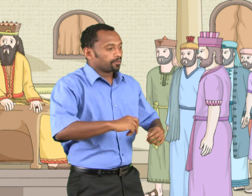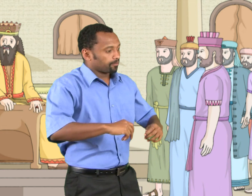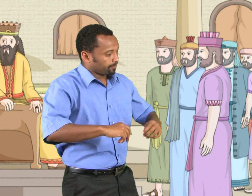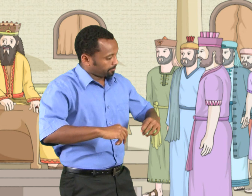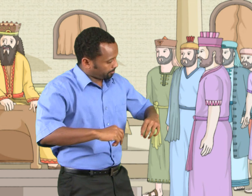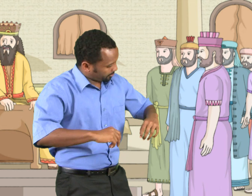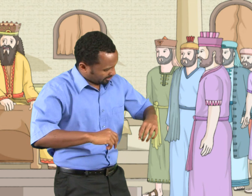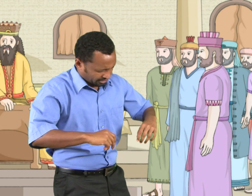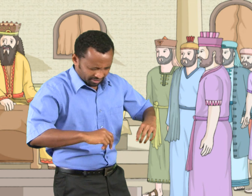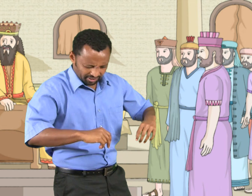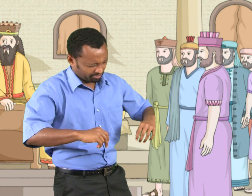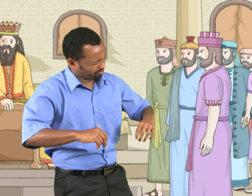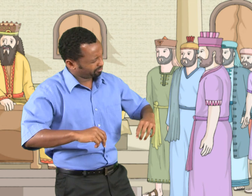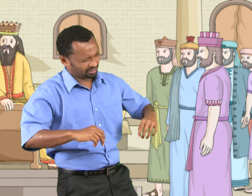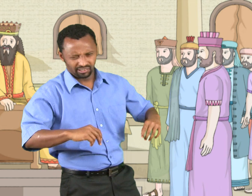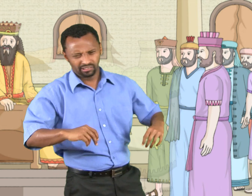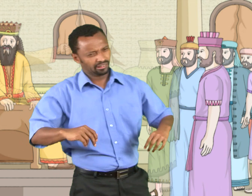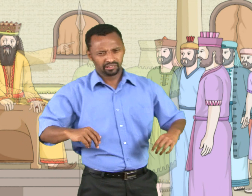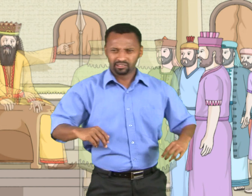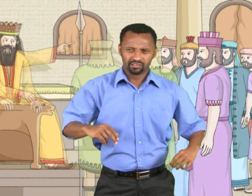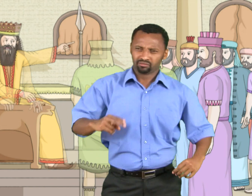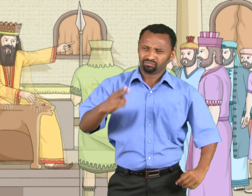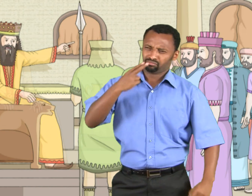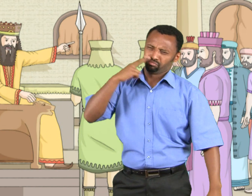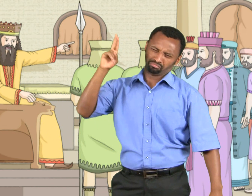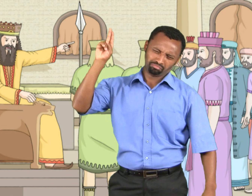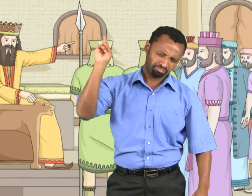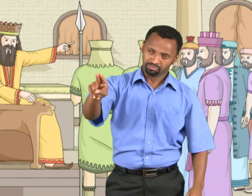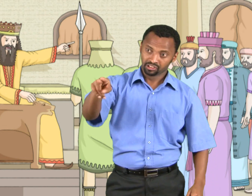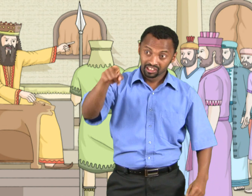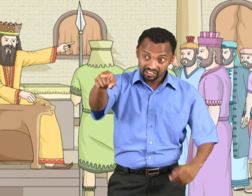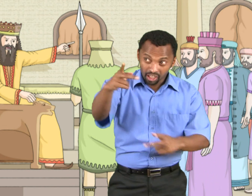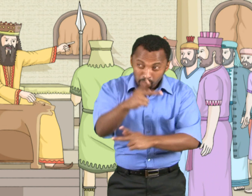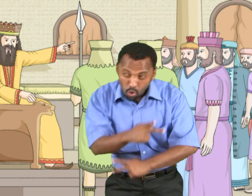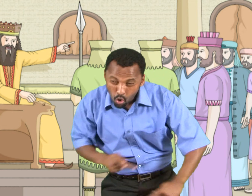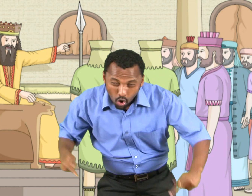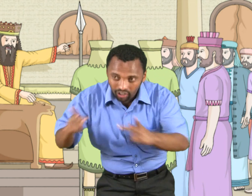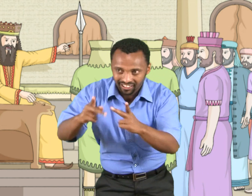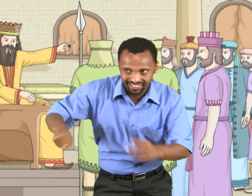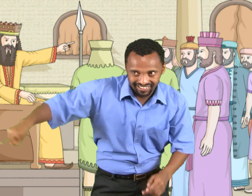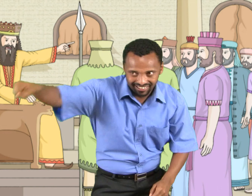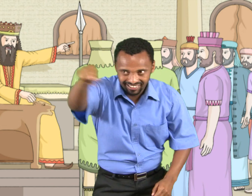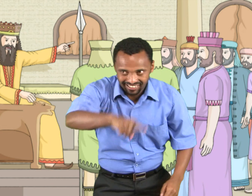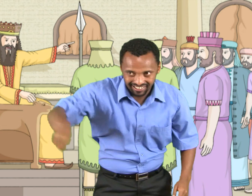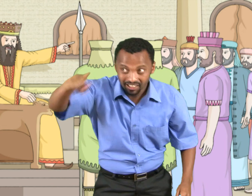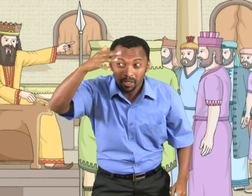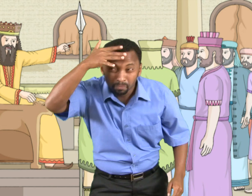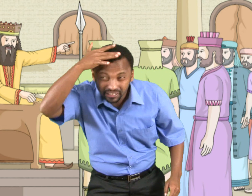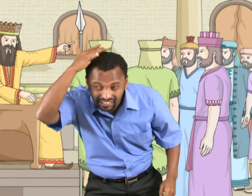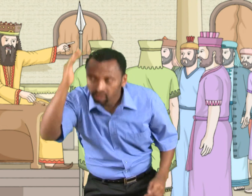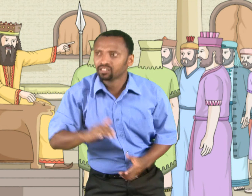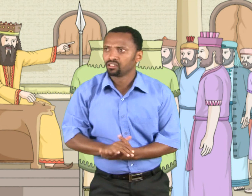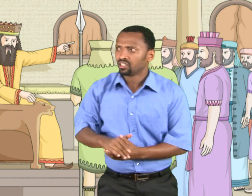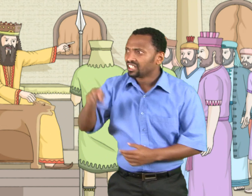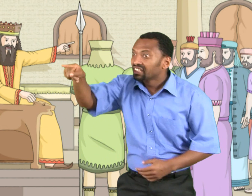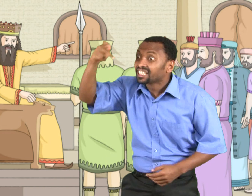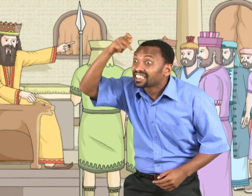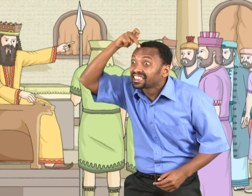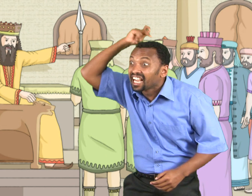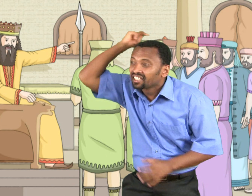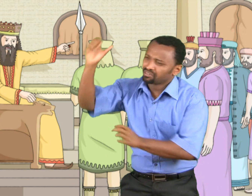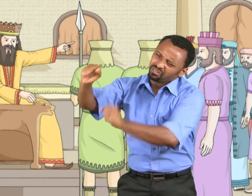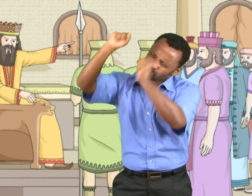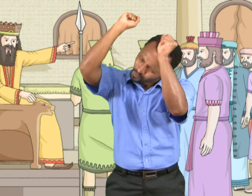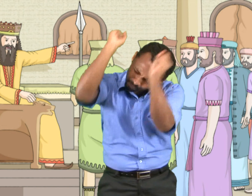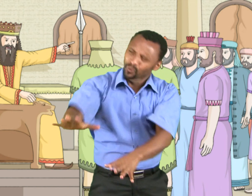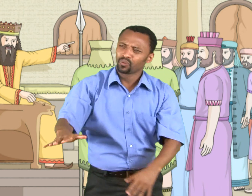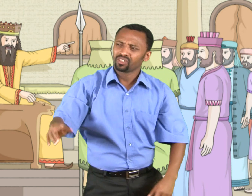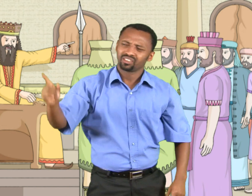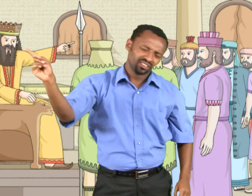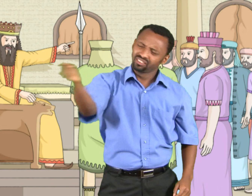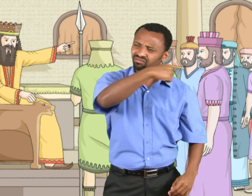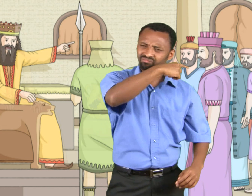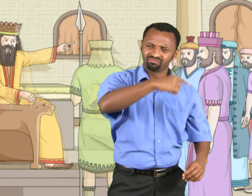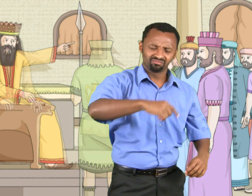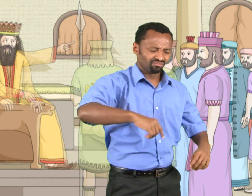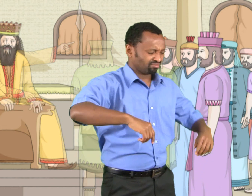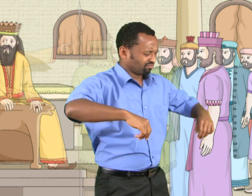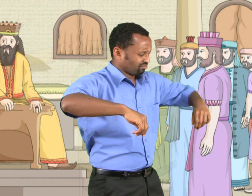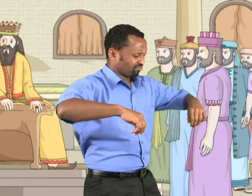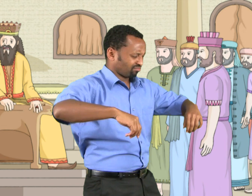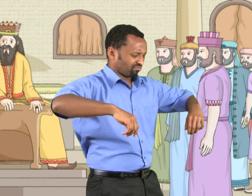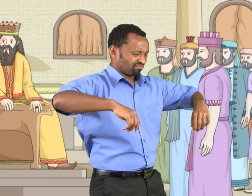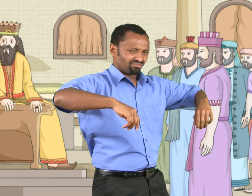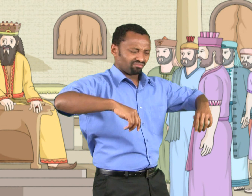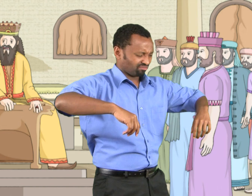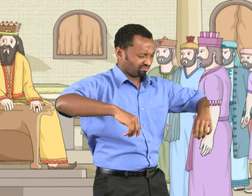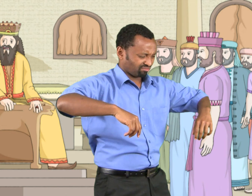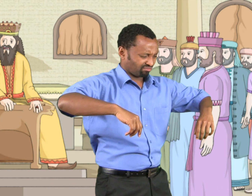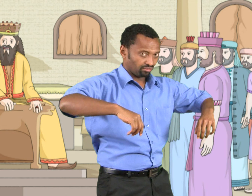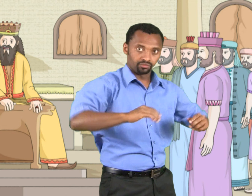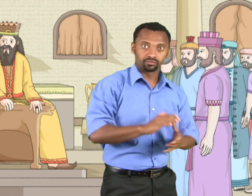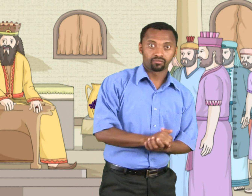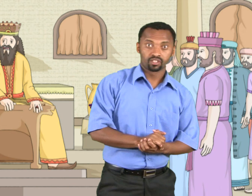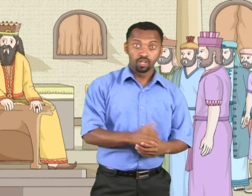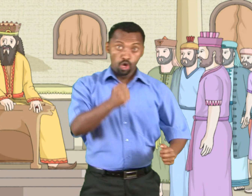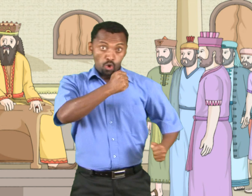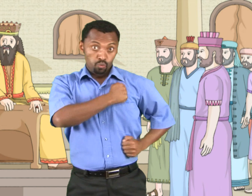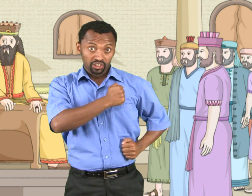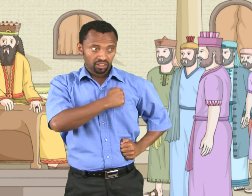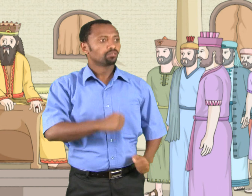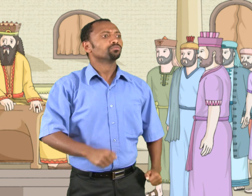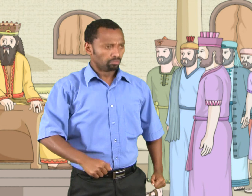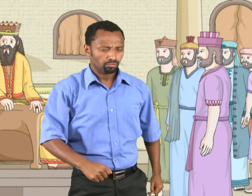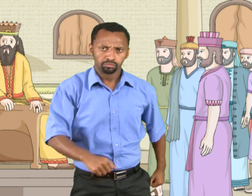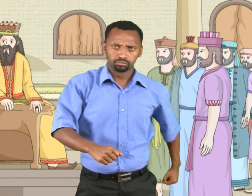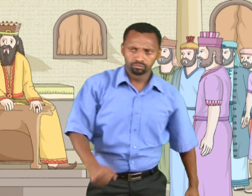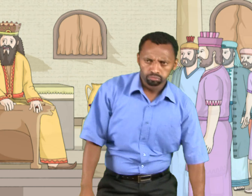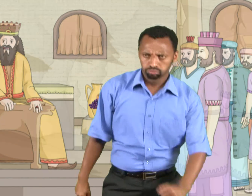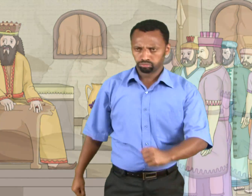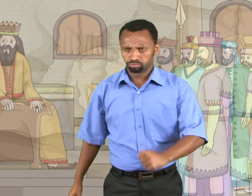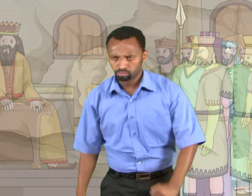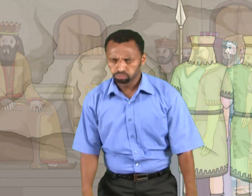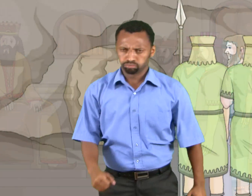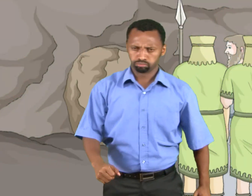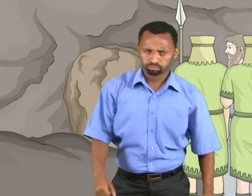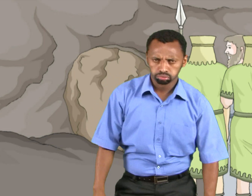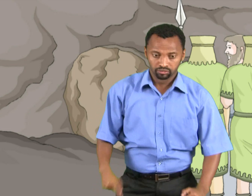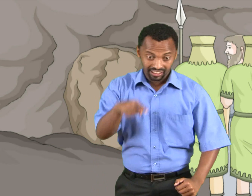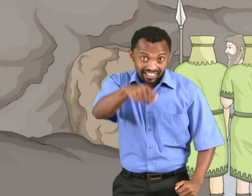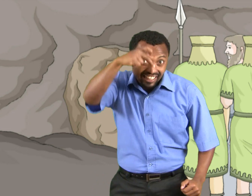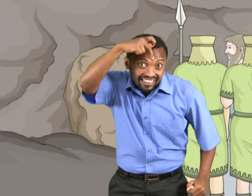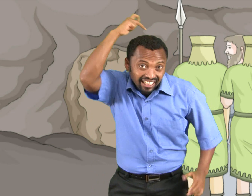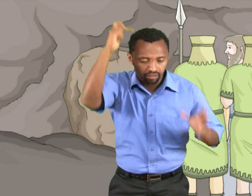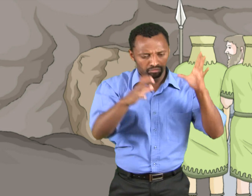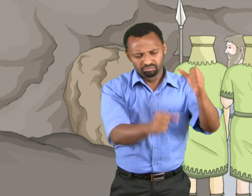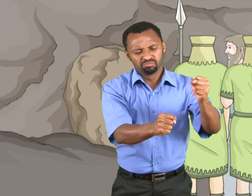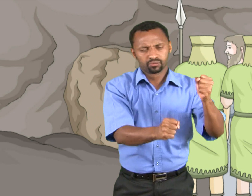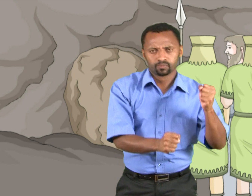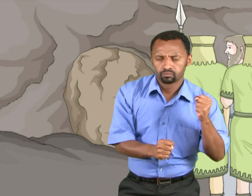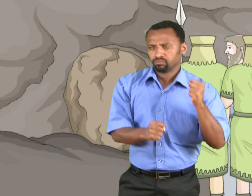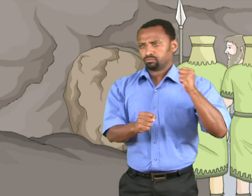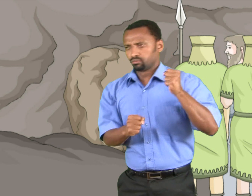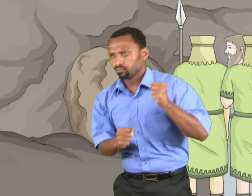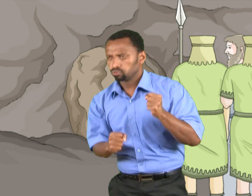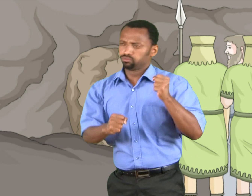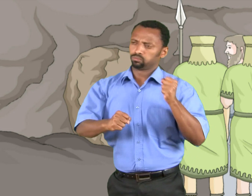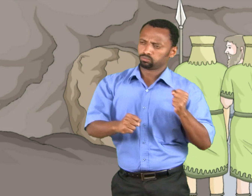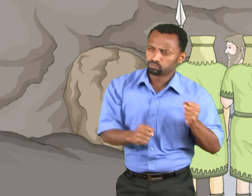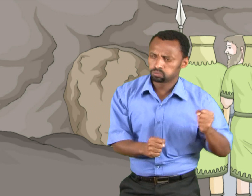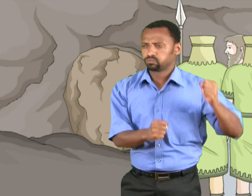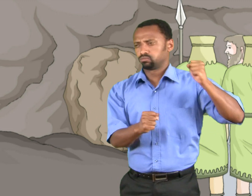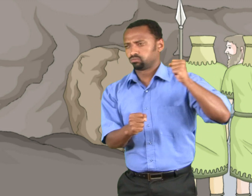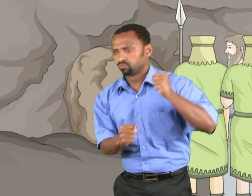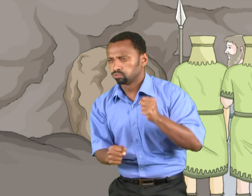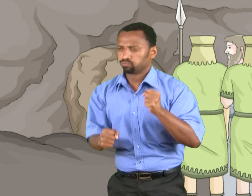So the king gave the order, and they brought Daniel and threw him into the den of lions.